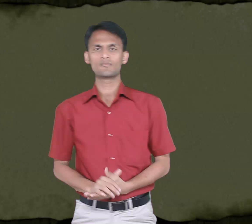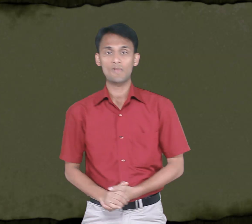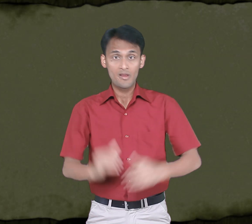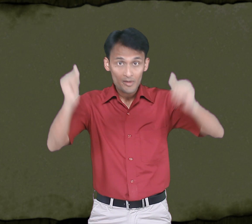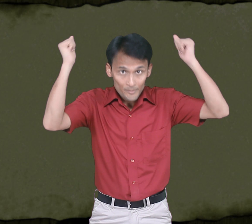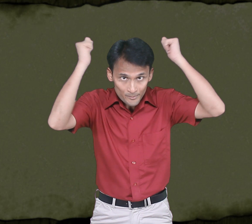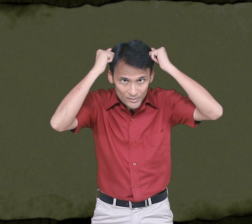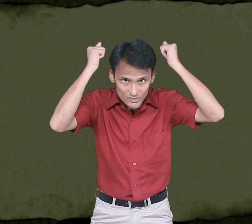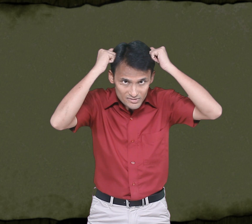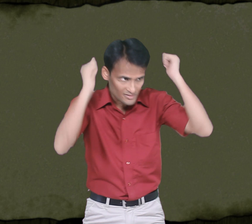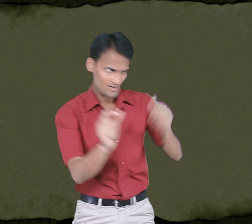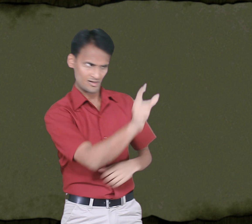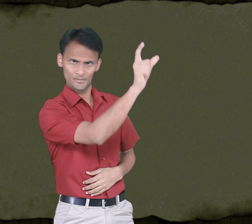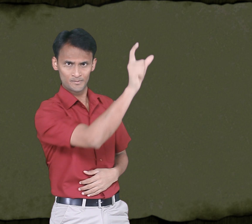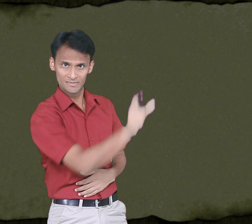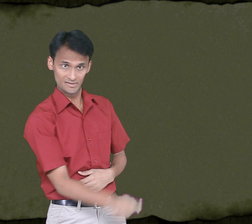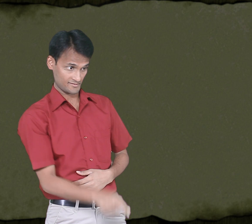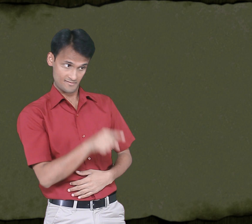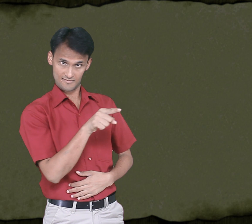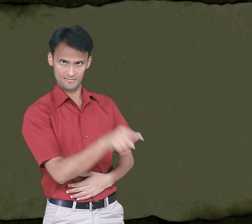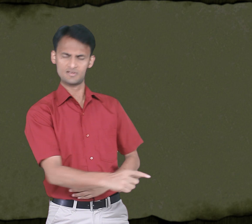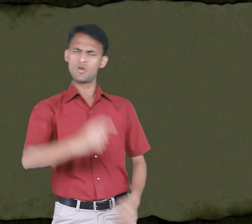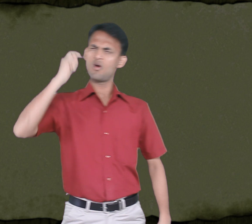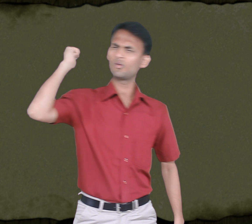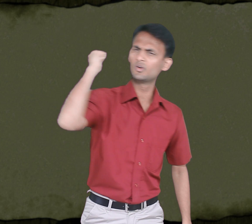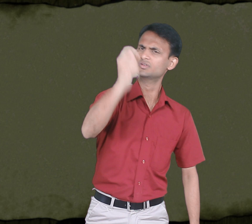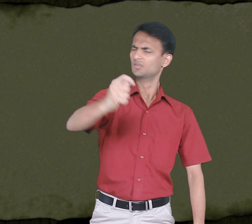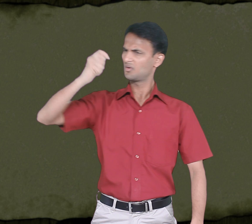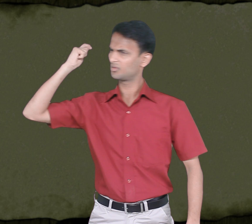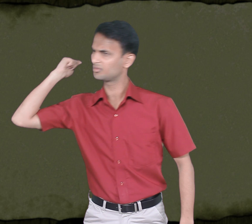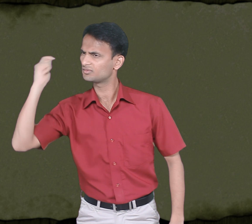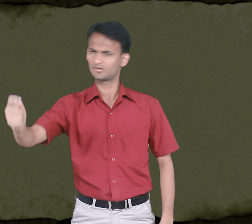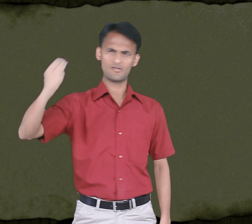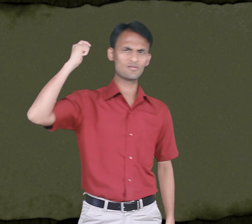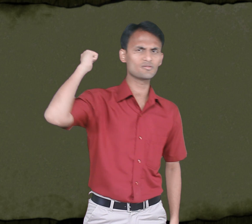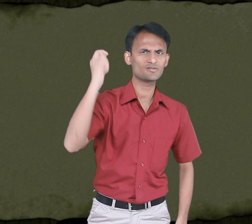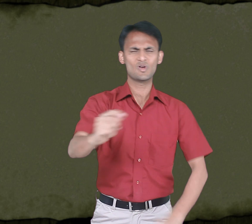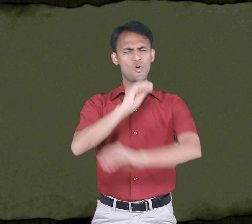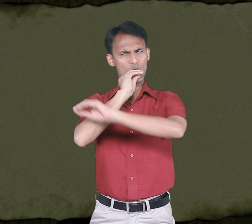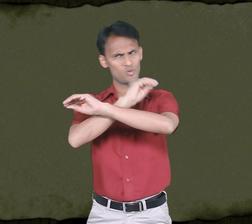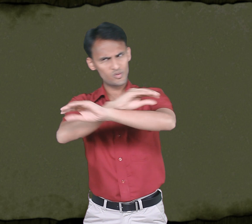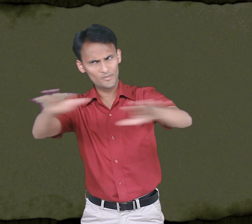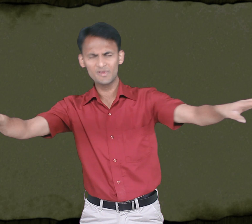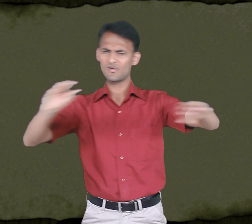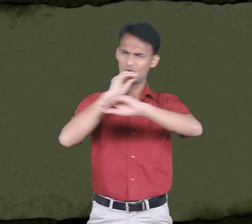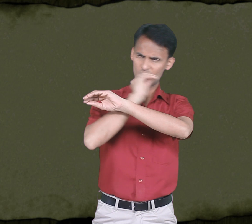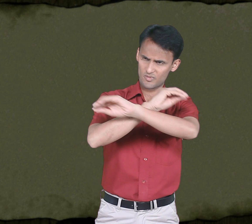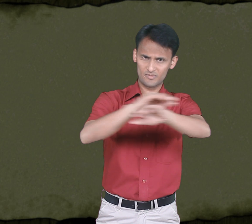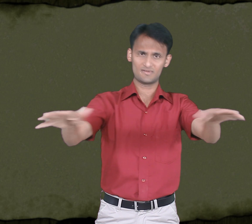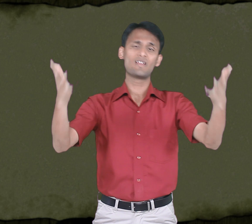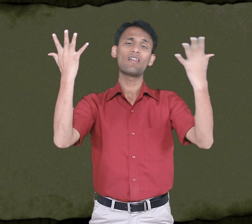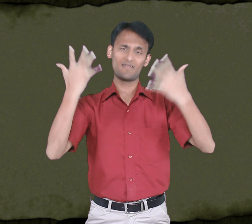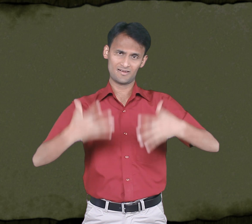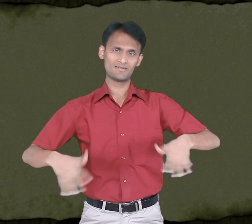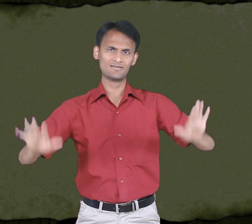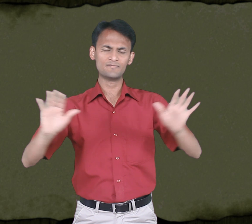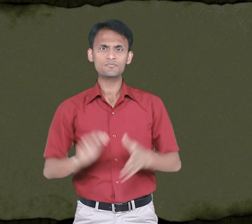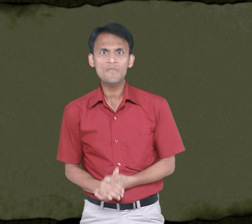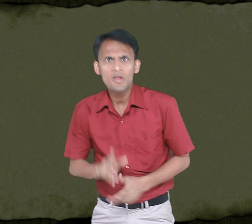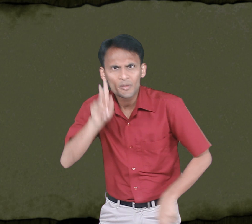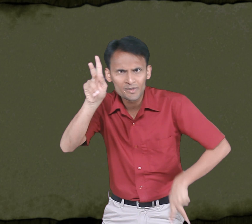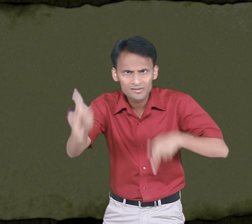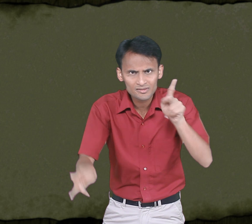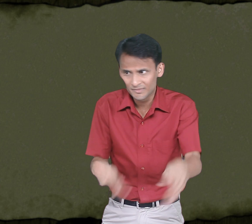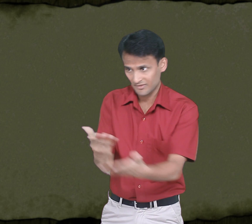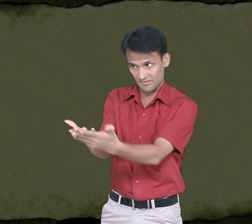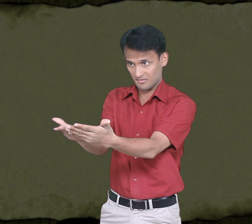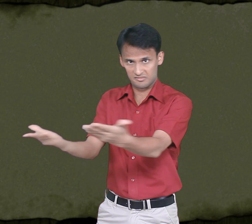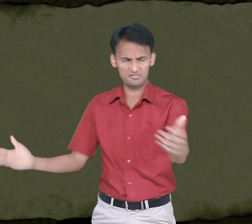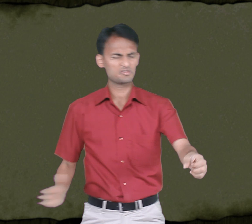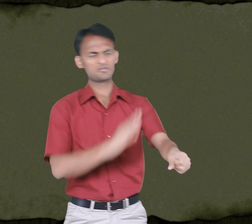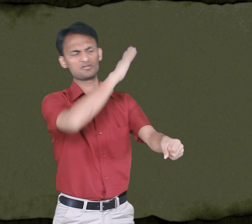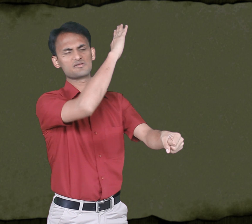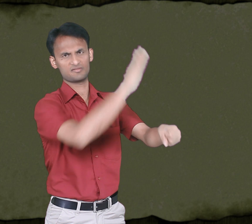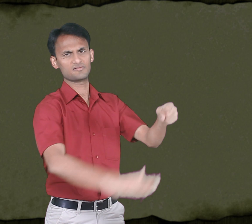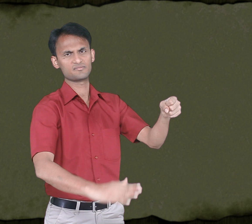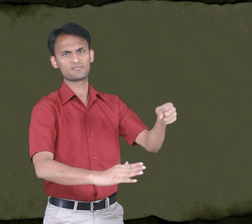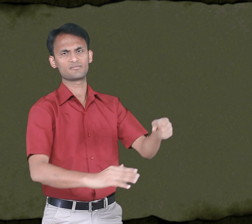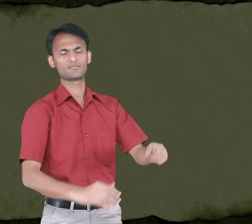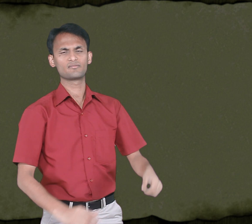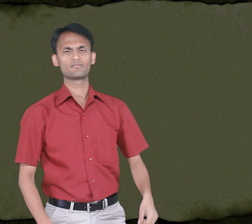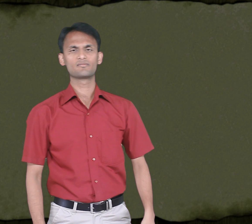Stephen is killed for preaching the gospel